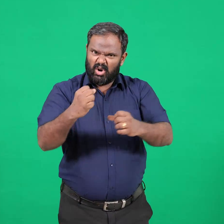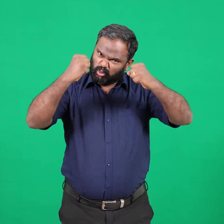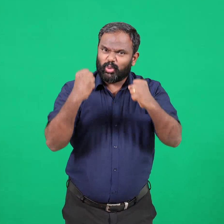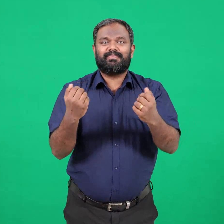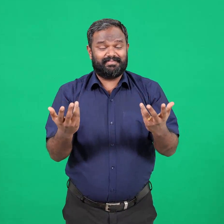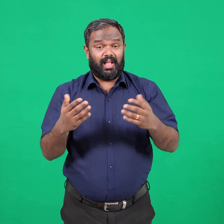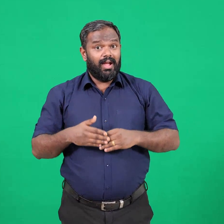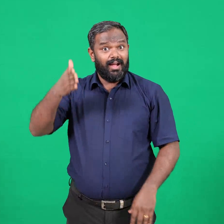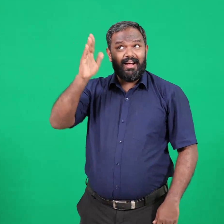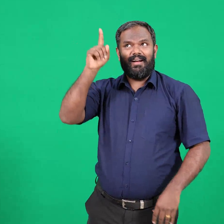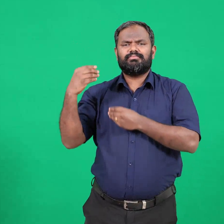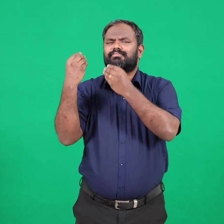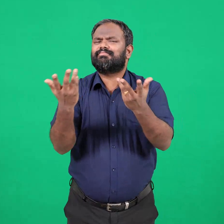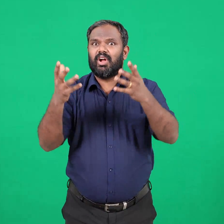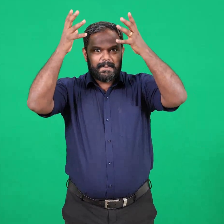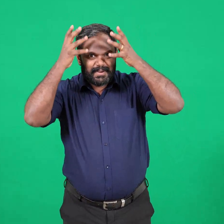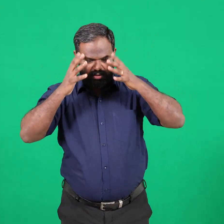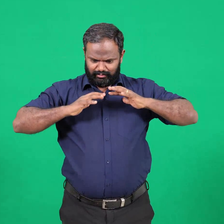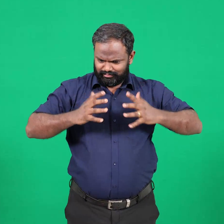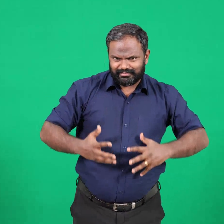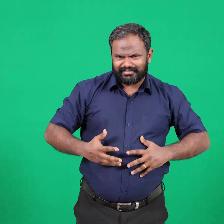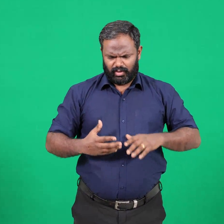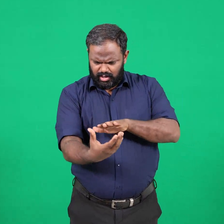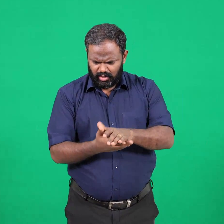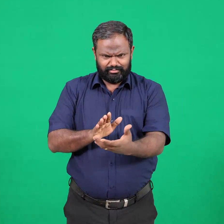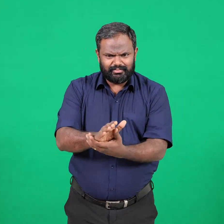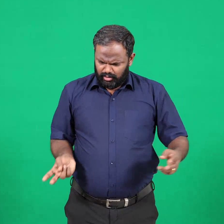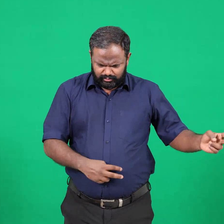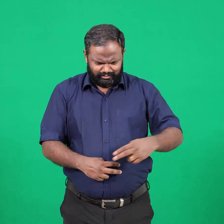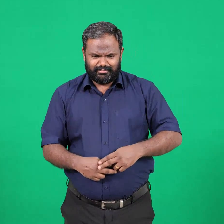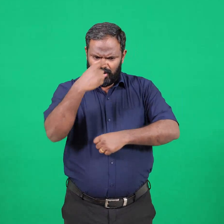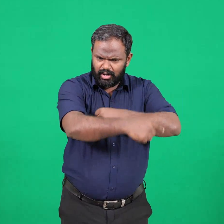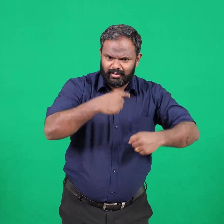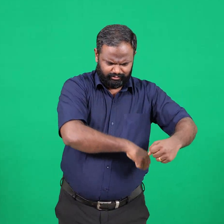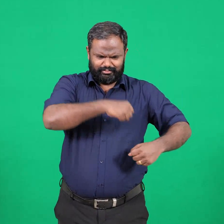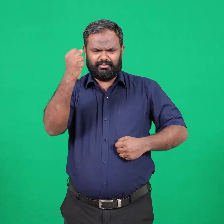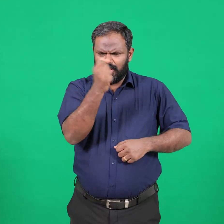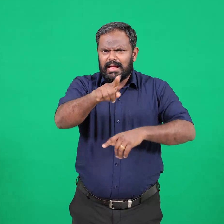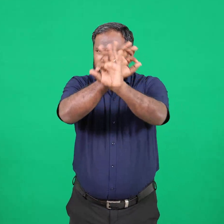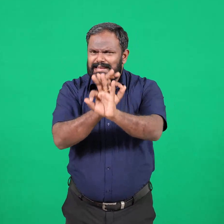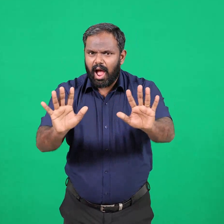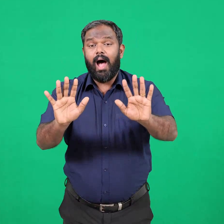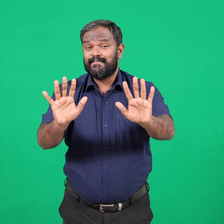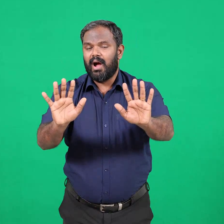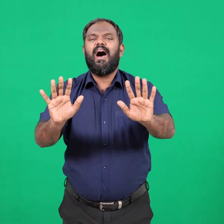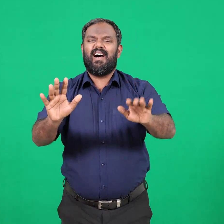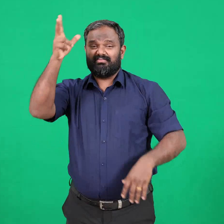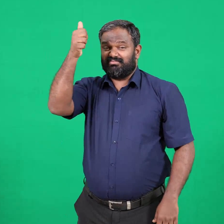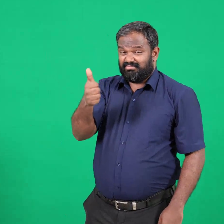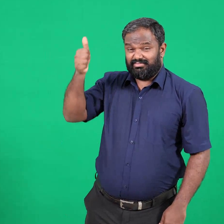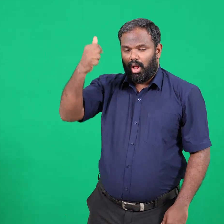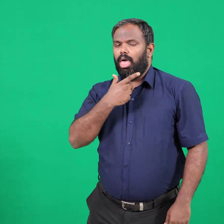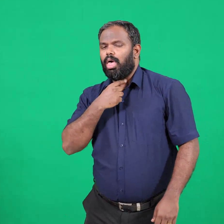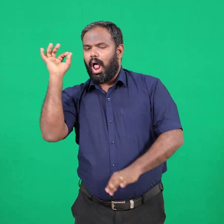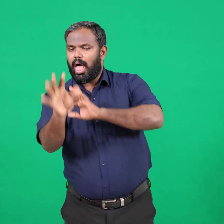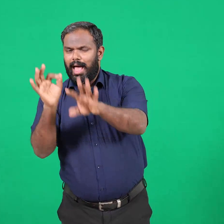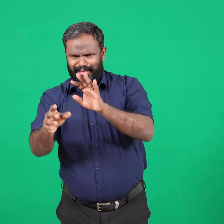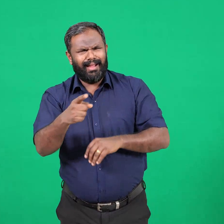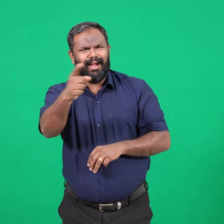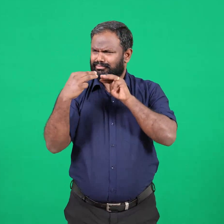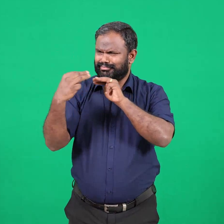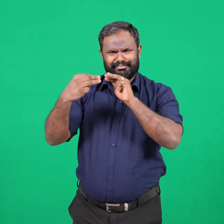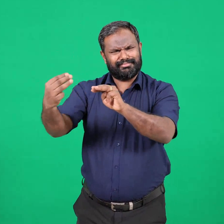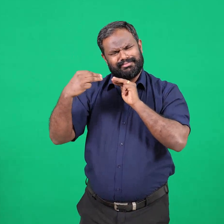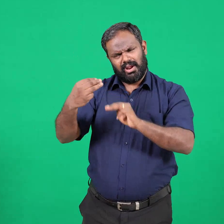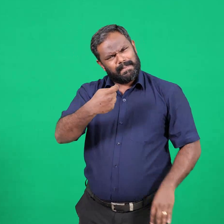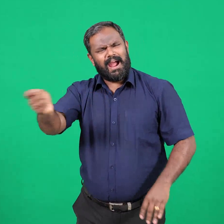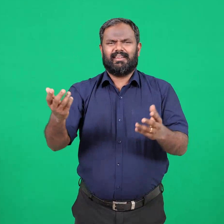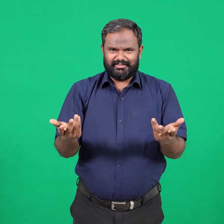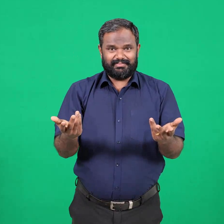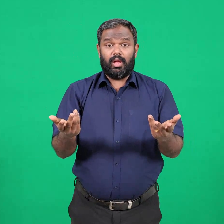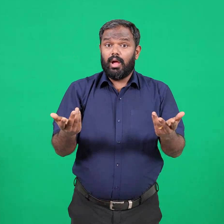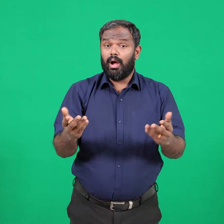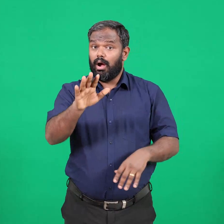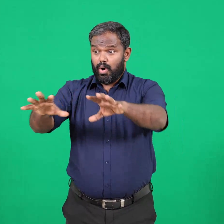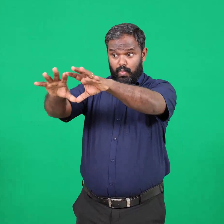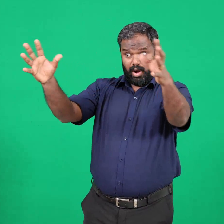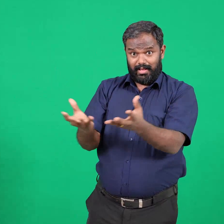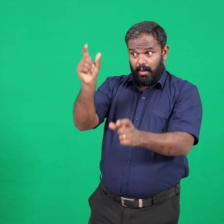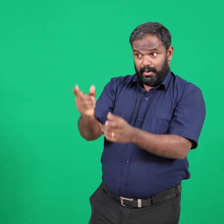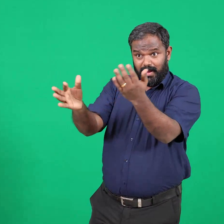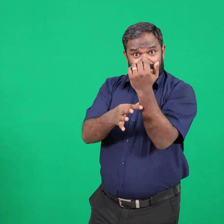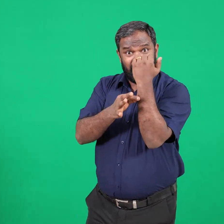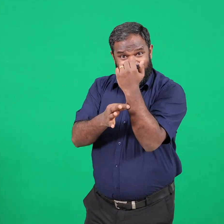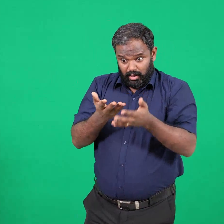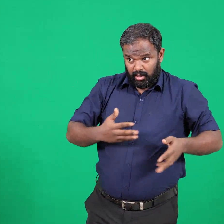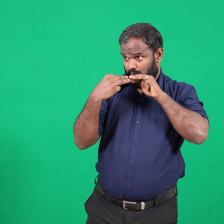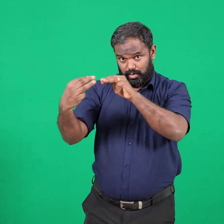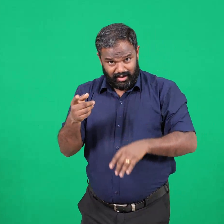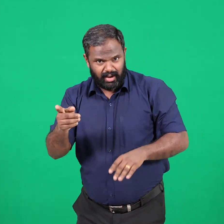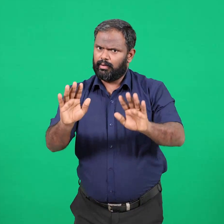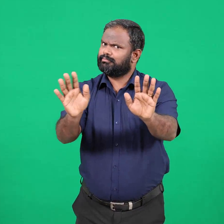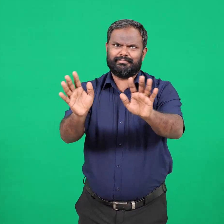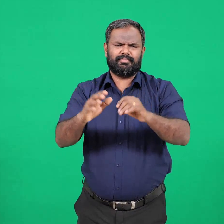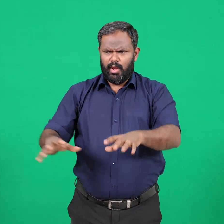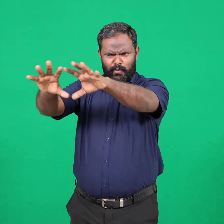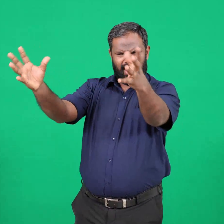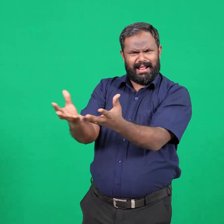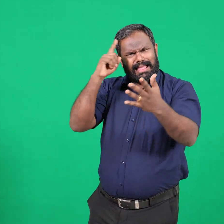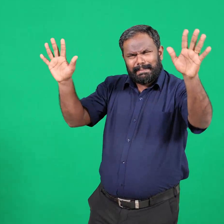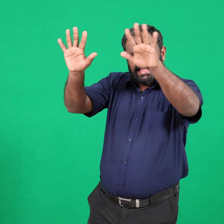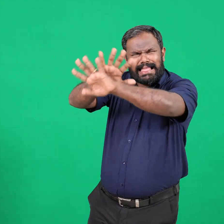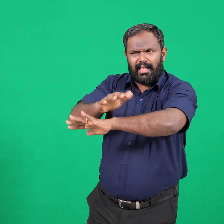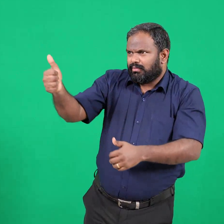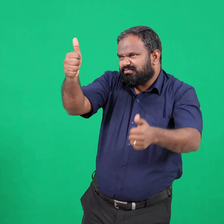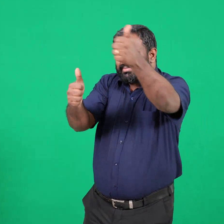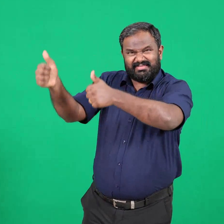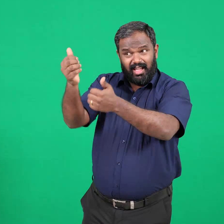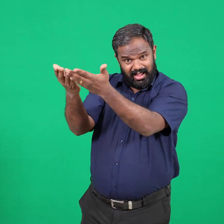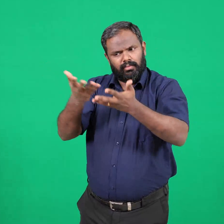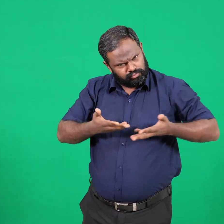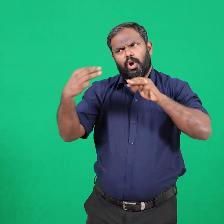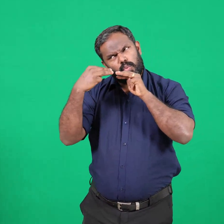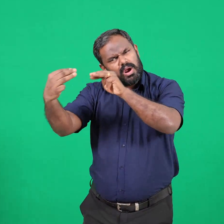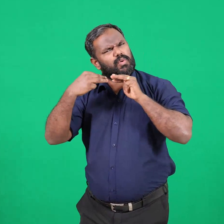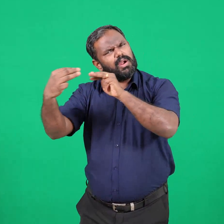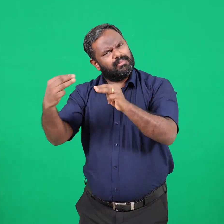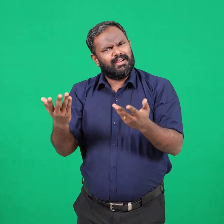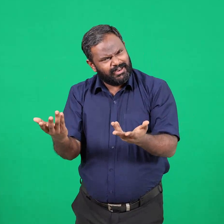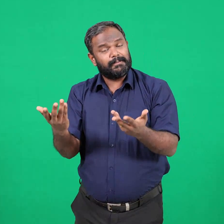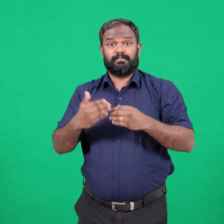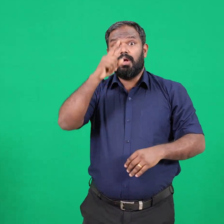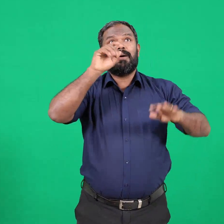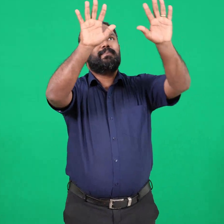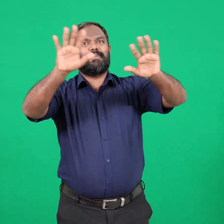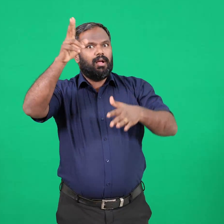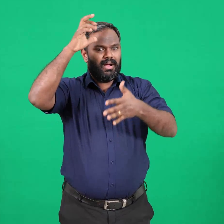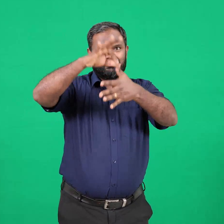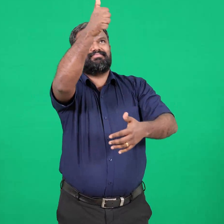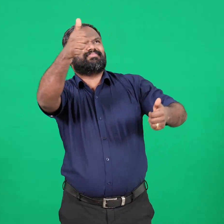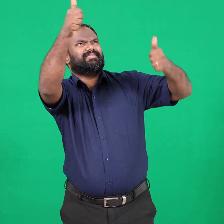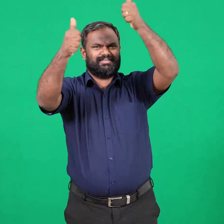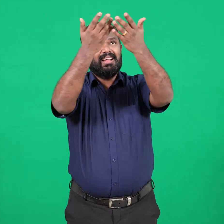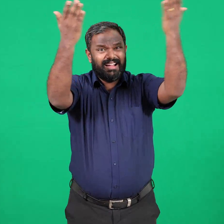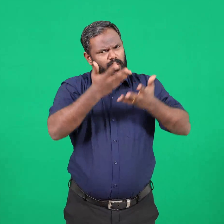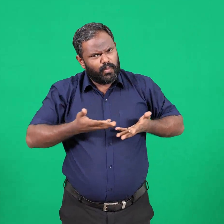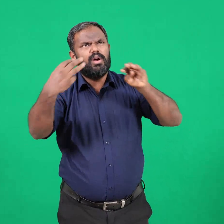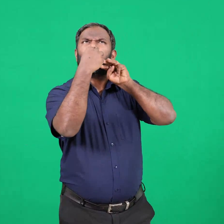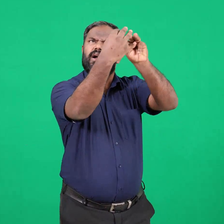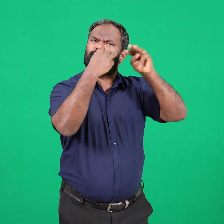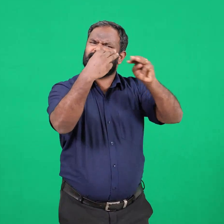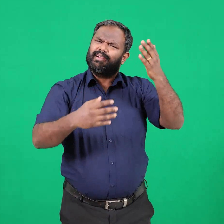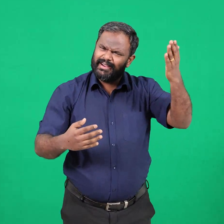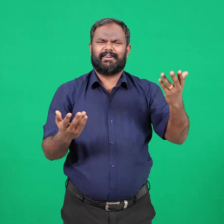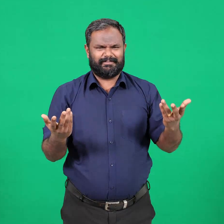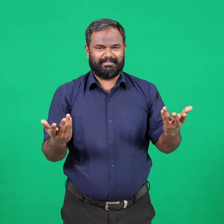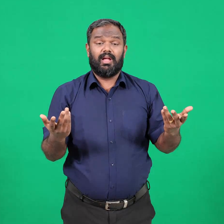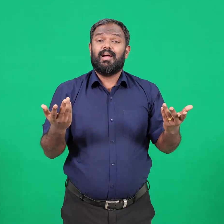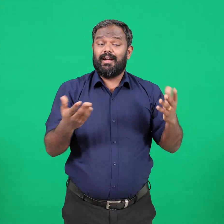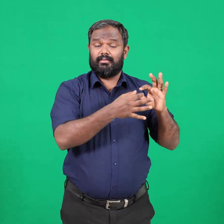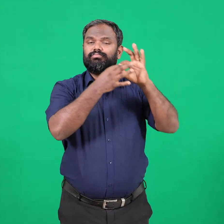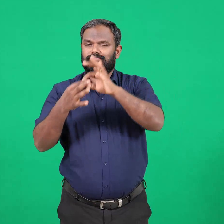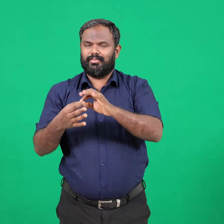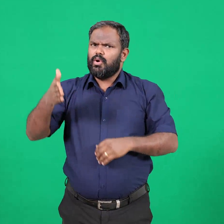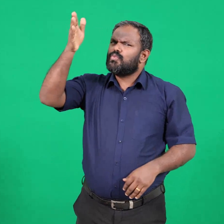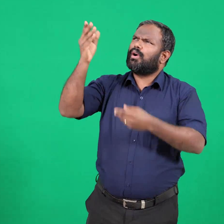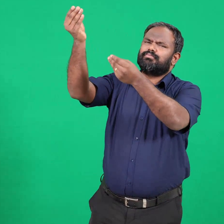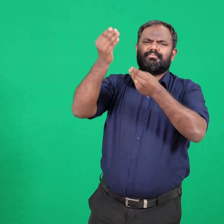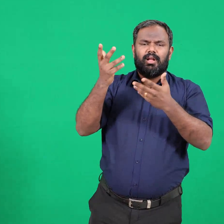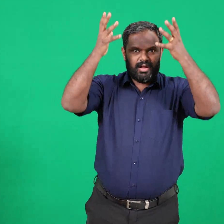For our struggle is not against flesh and blood, but against the rulers, against the authorities, against the powers of this world's darkness, and against the spiritual forces of evil in the heavenly realms.